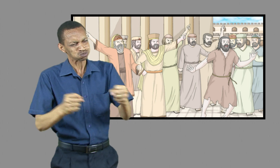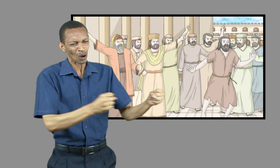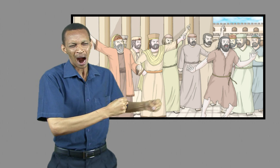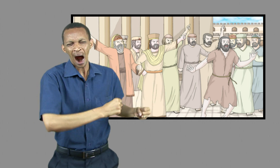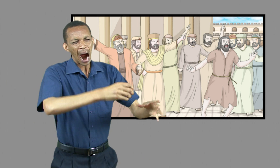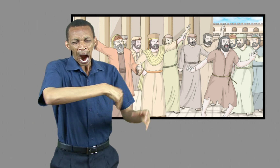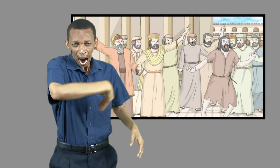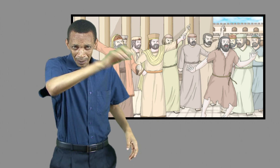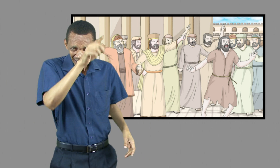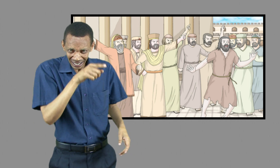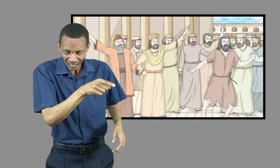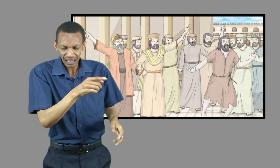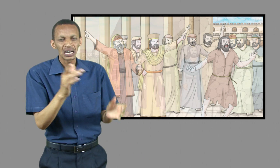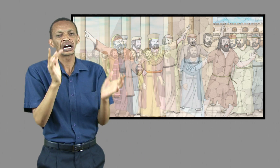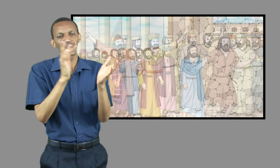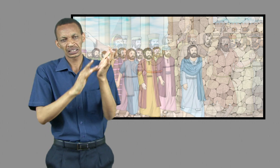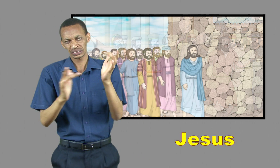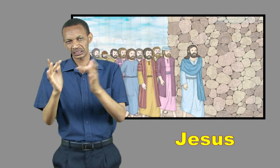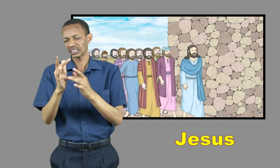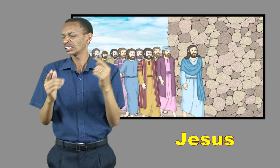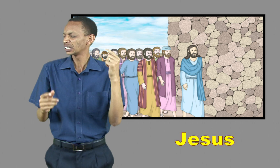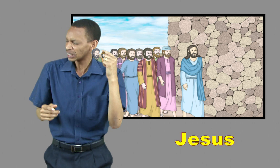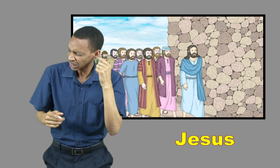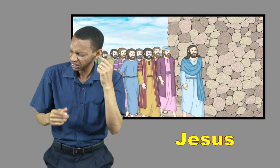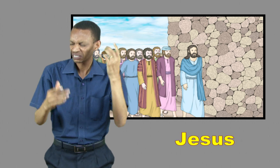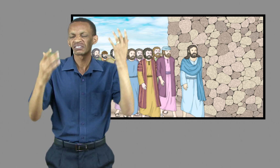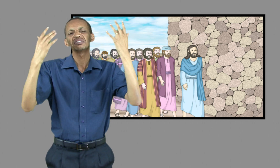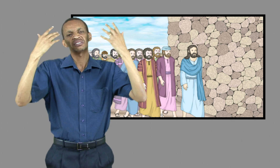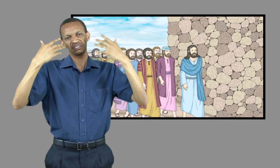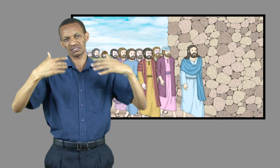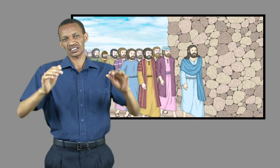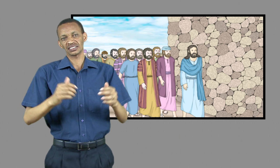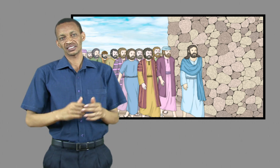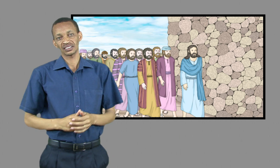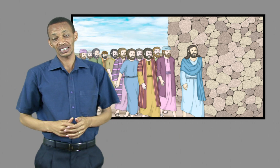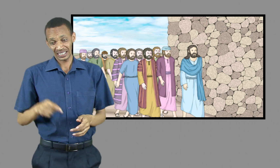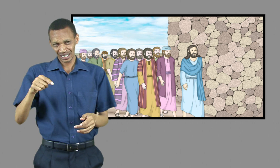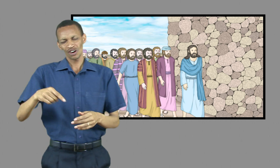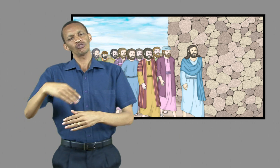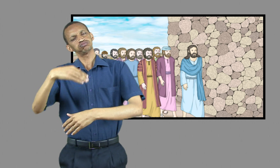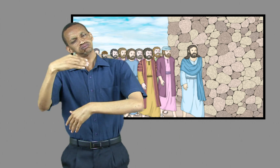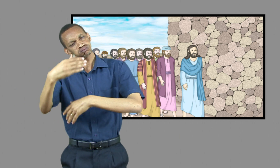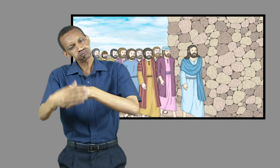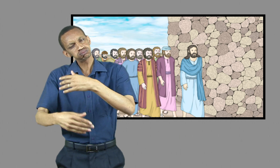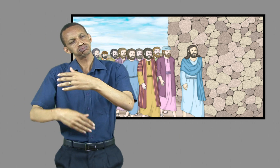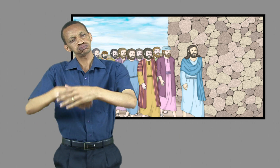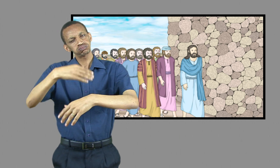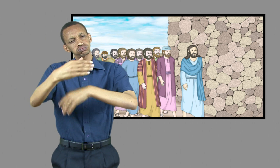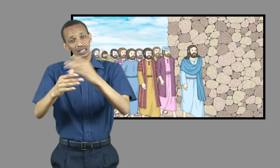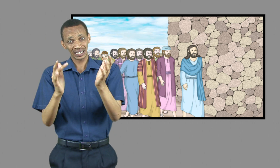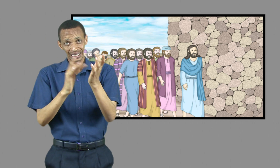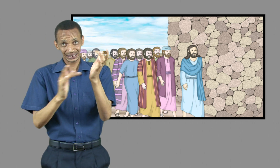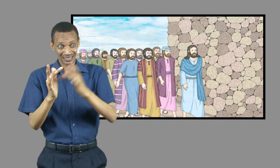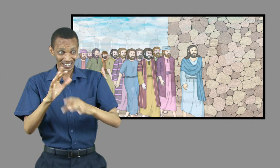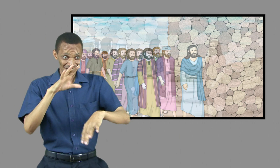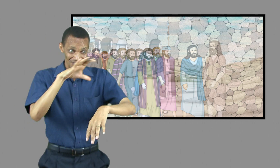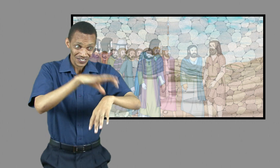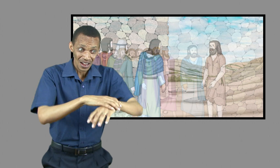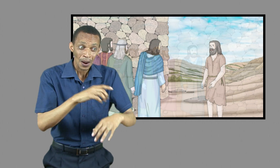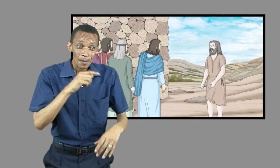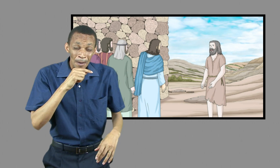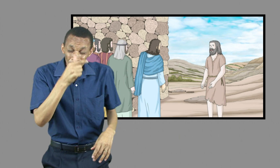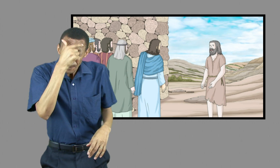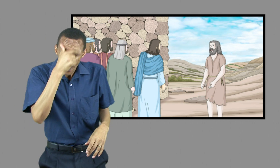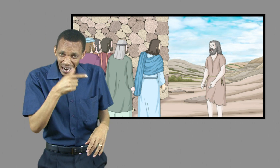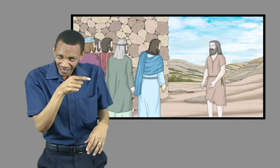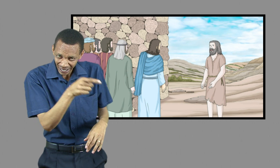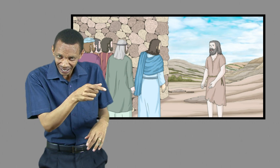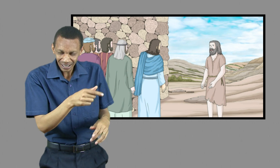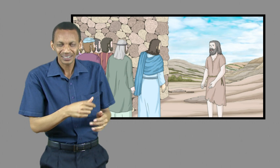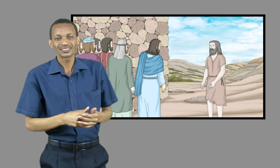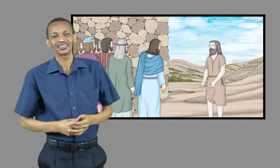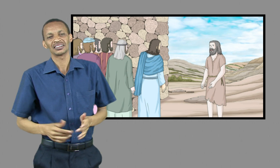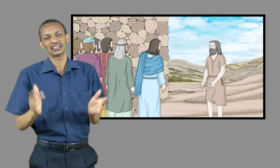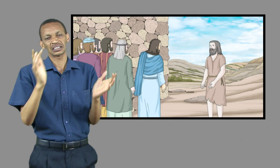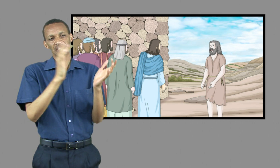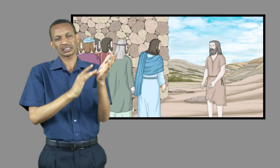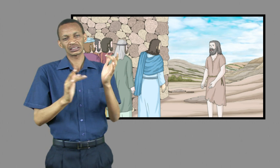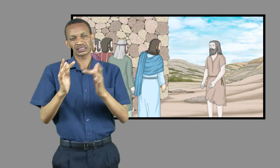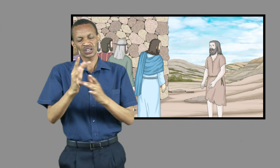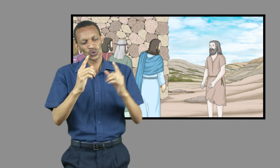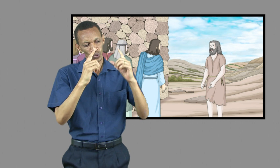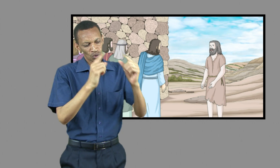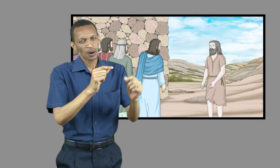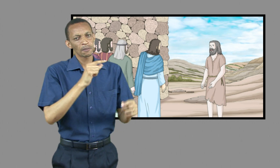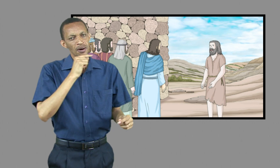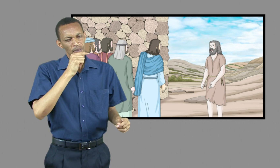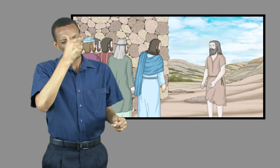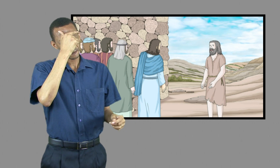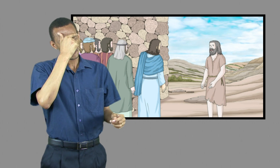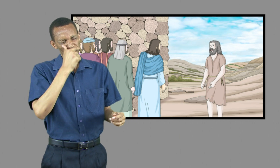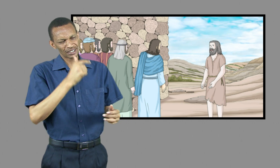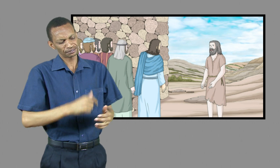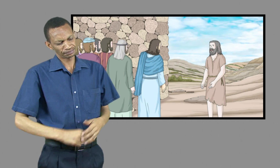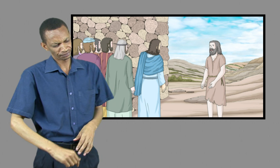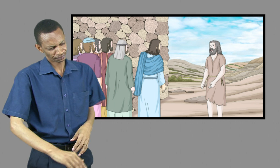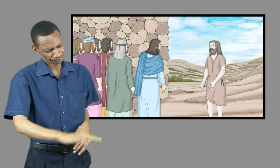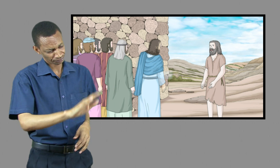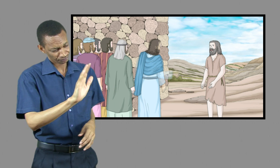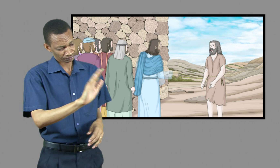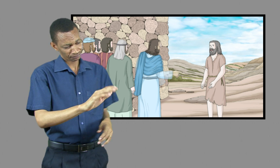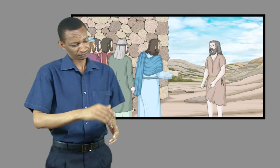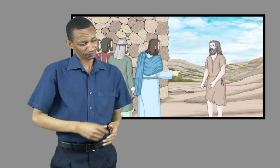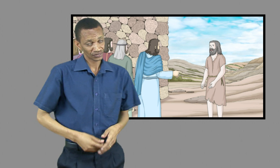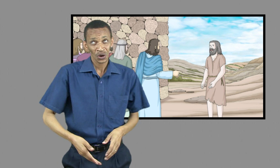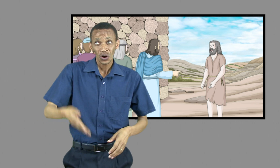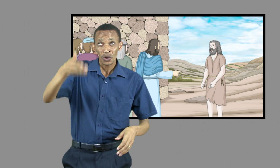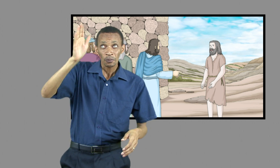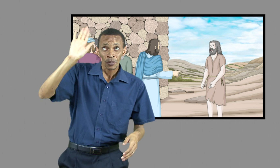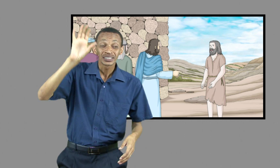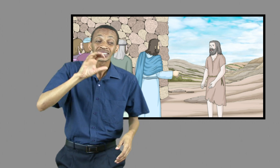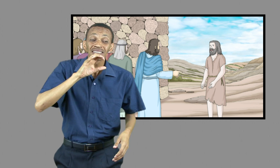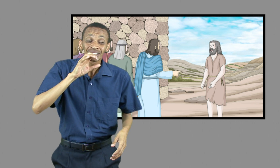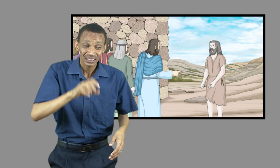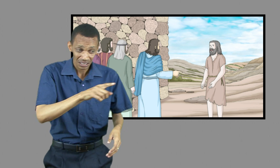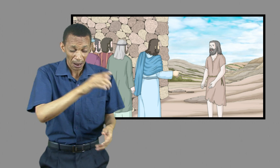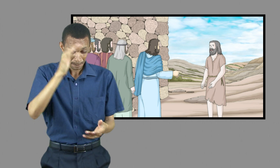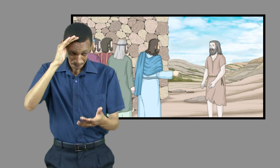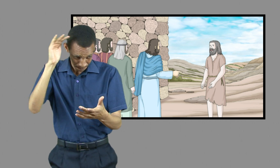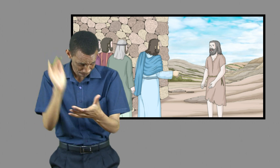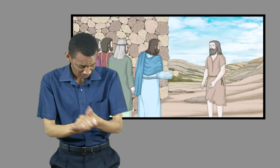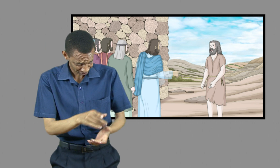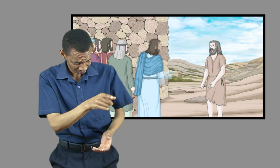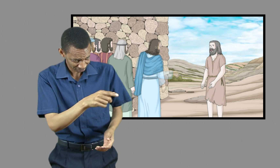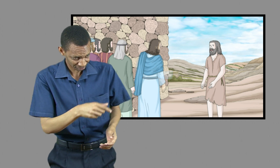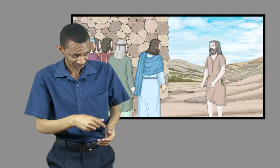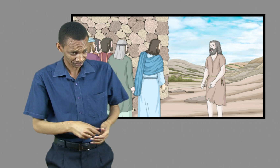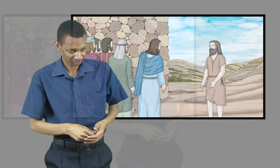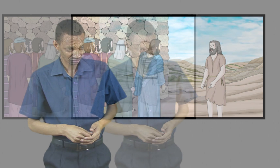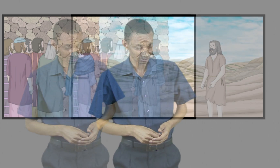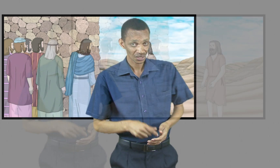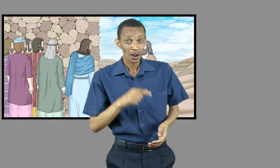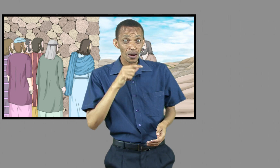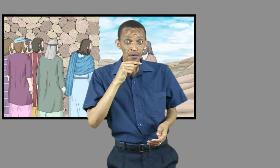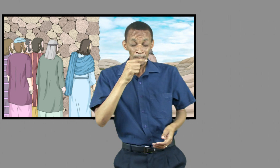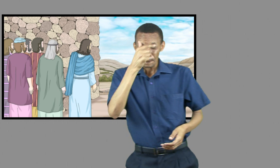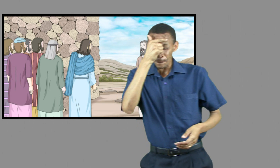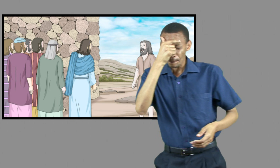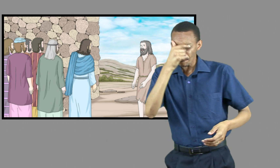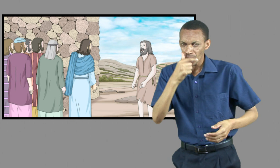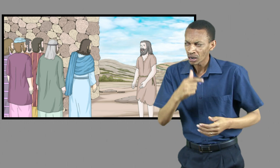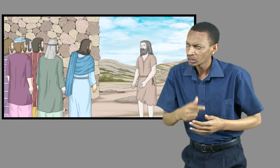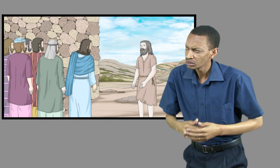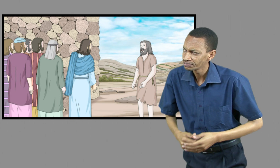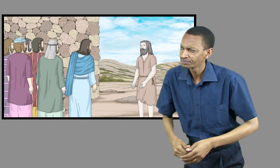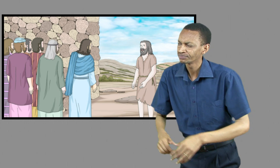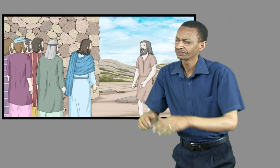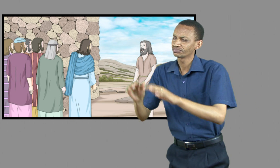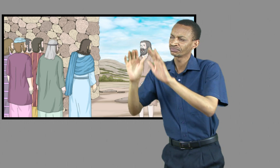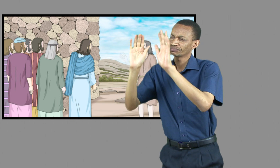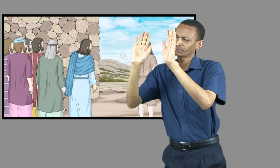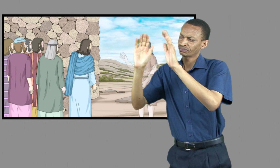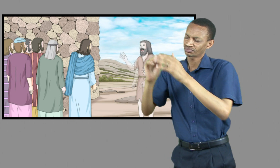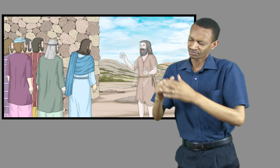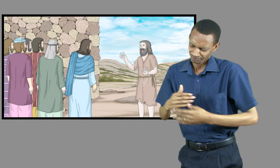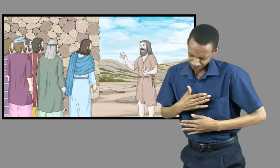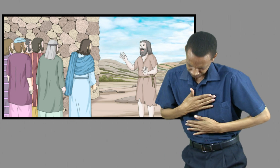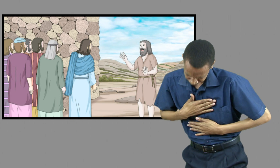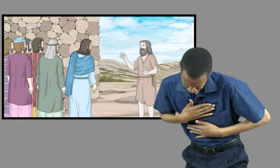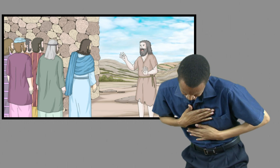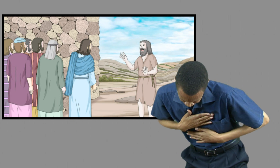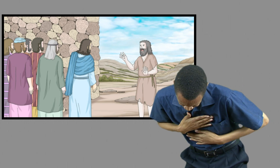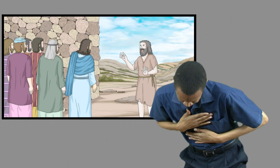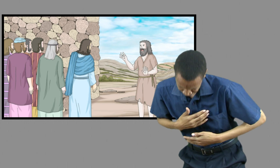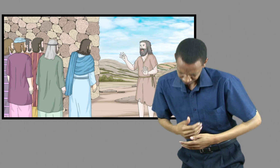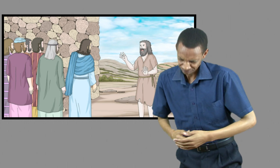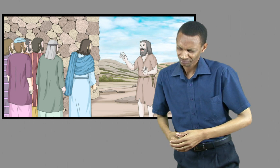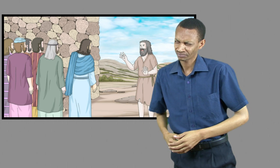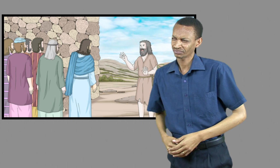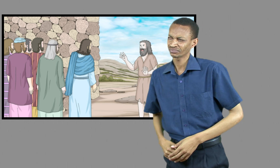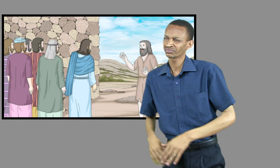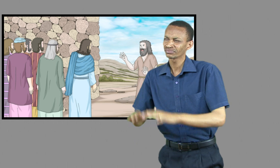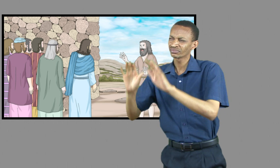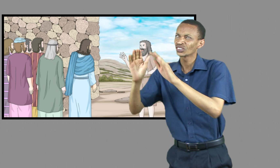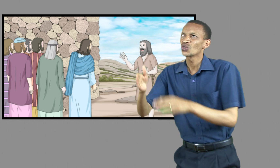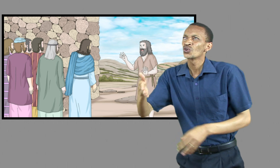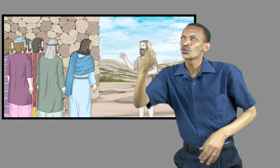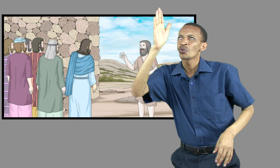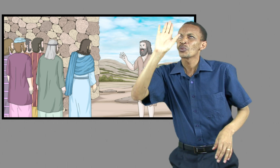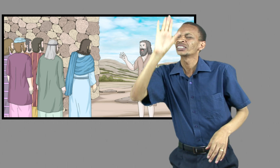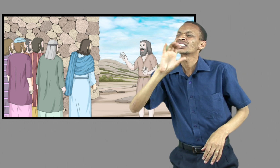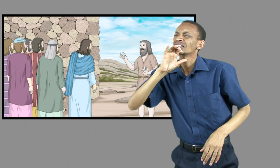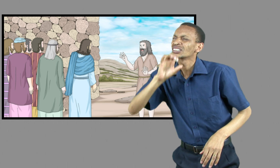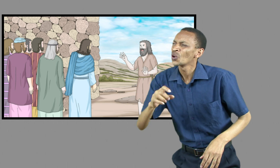When Jesus heard that they had thrown him out, He found the man and said, “Do you believe in the Son of Man ?”